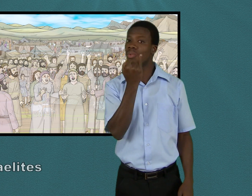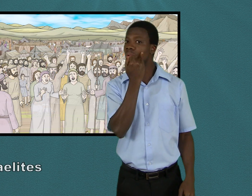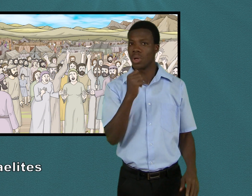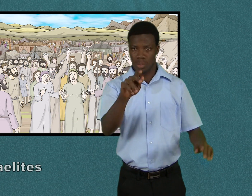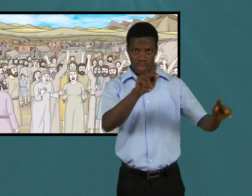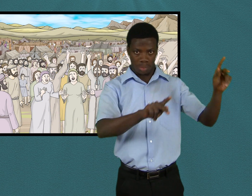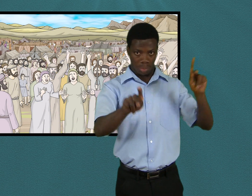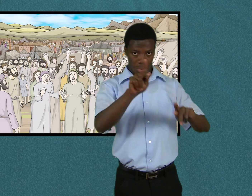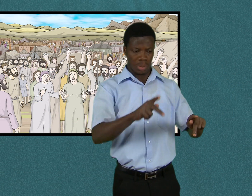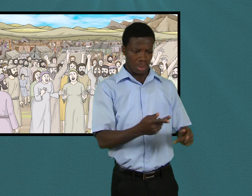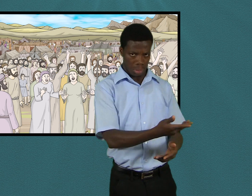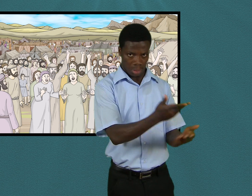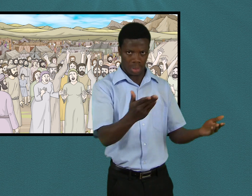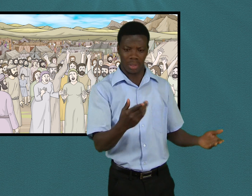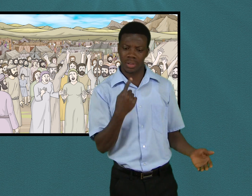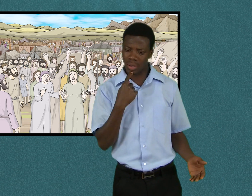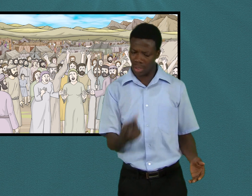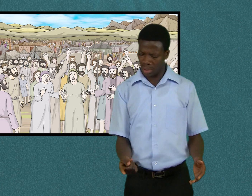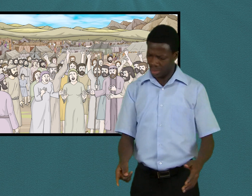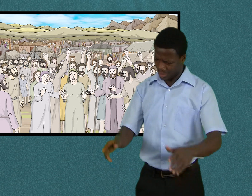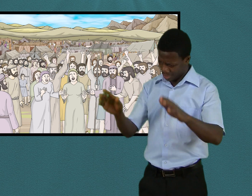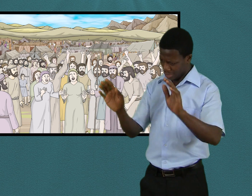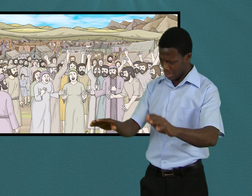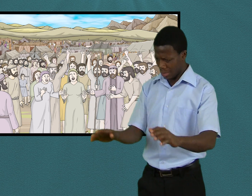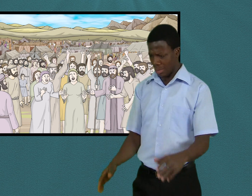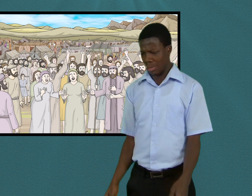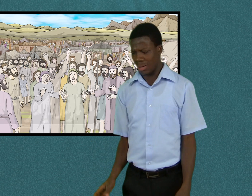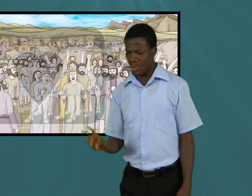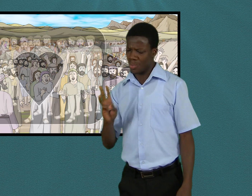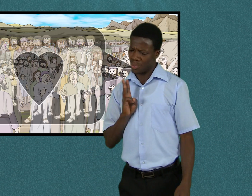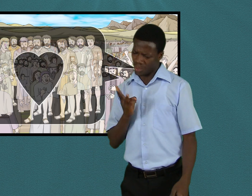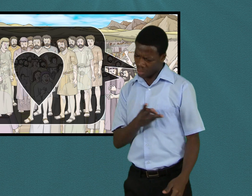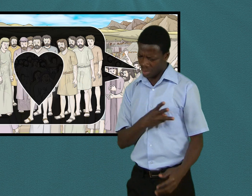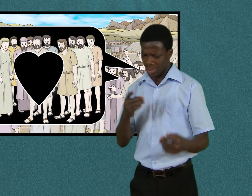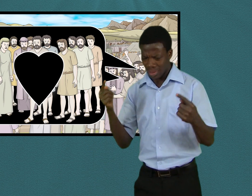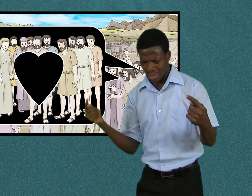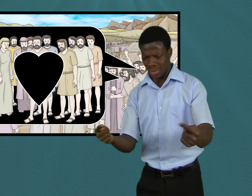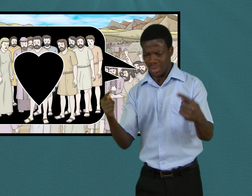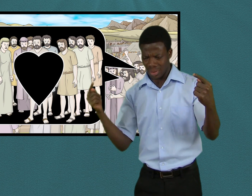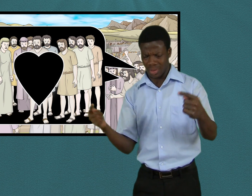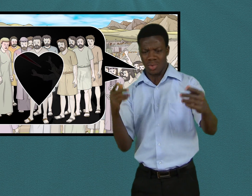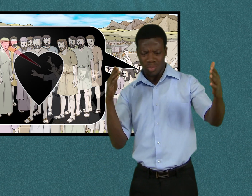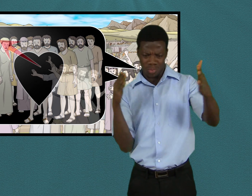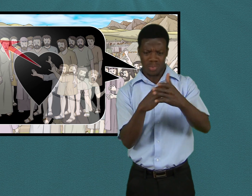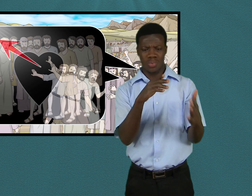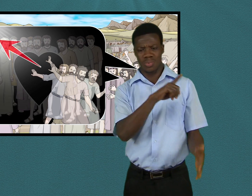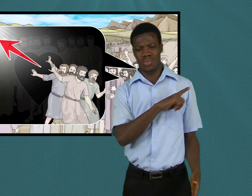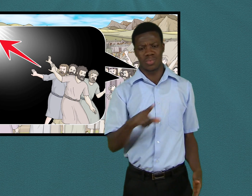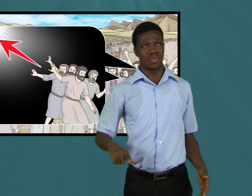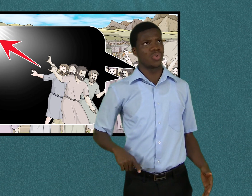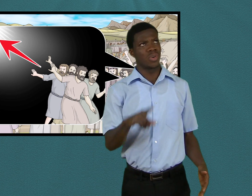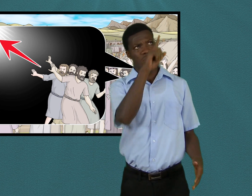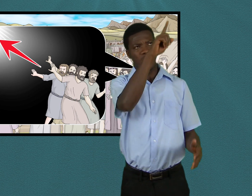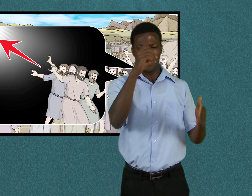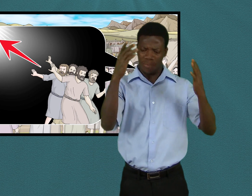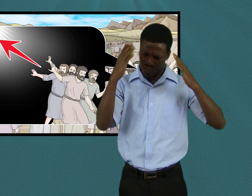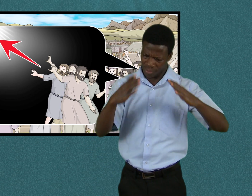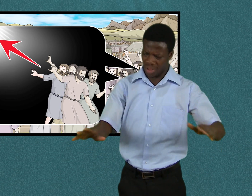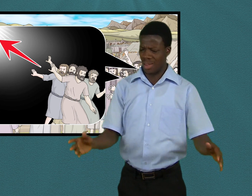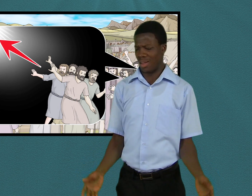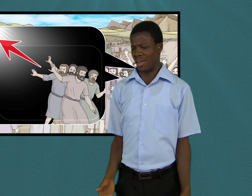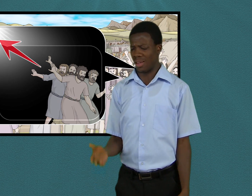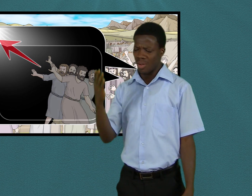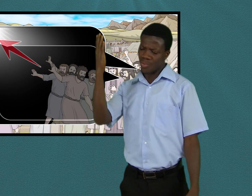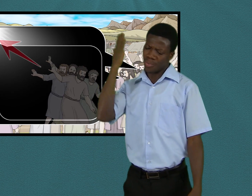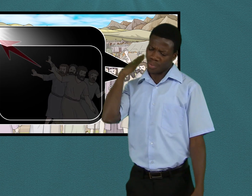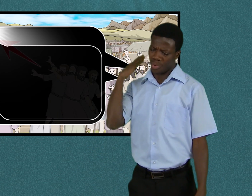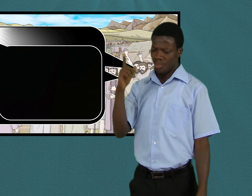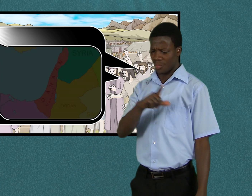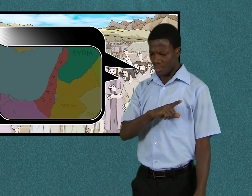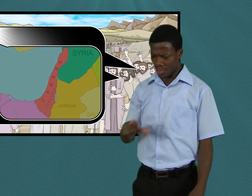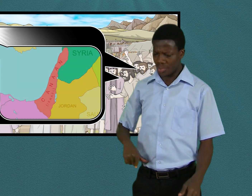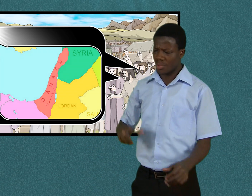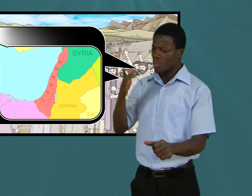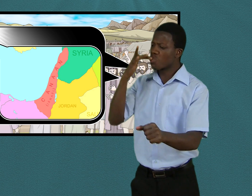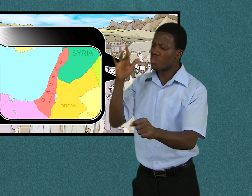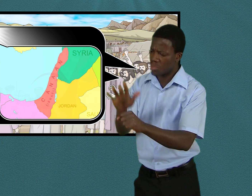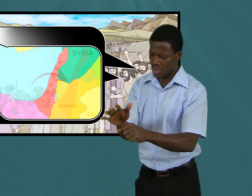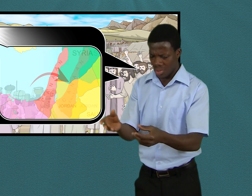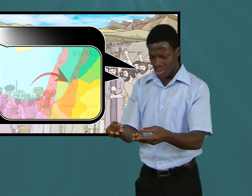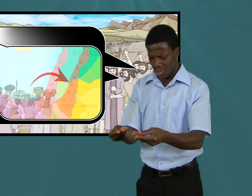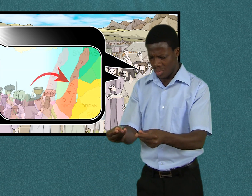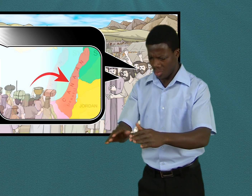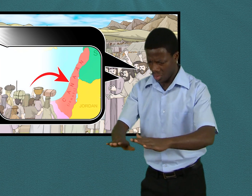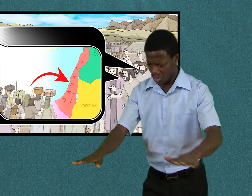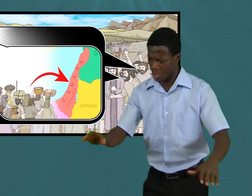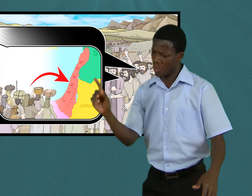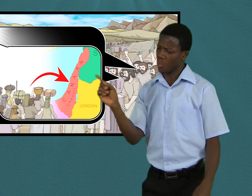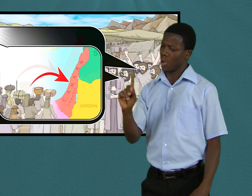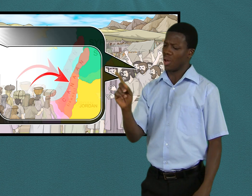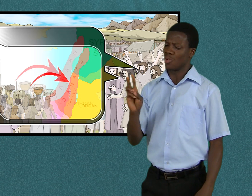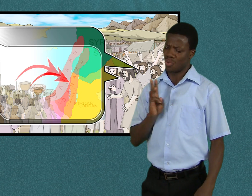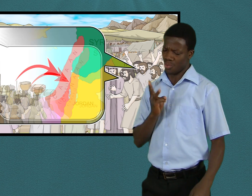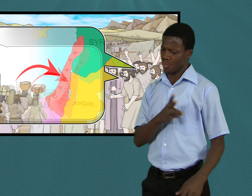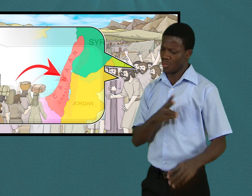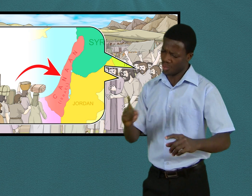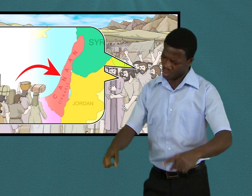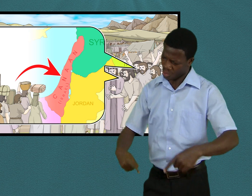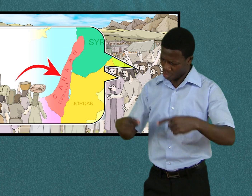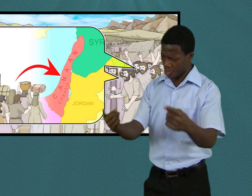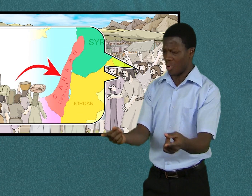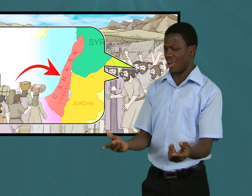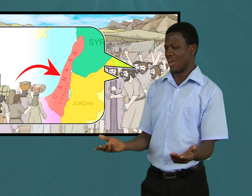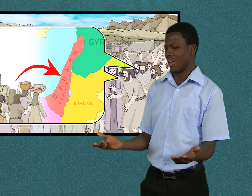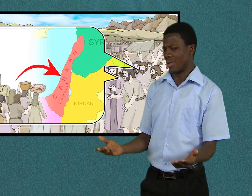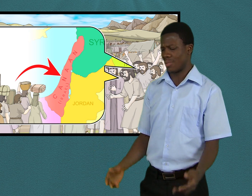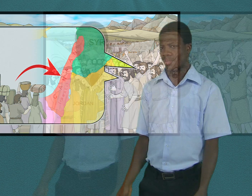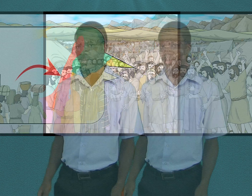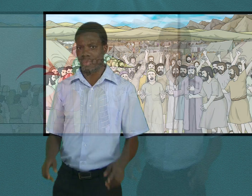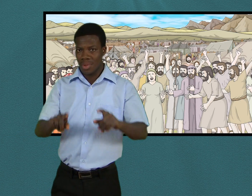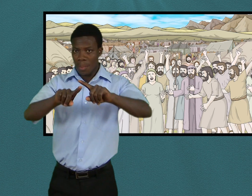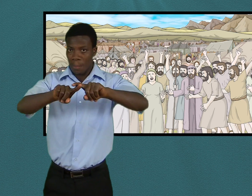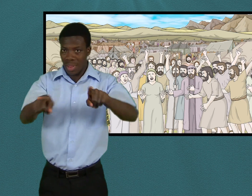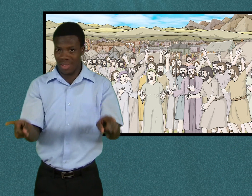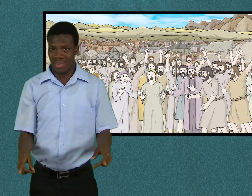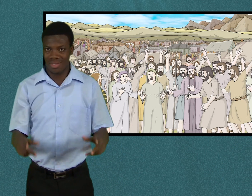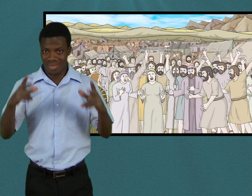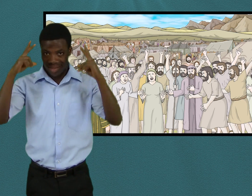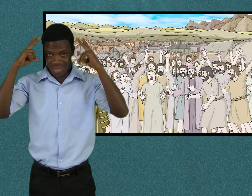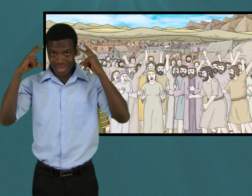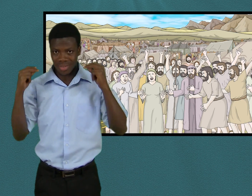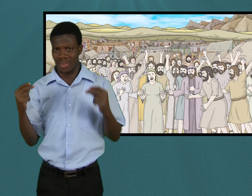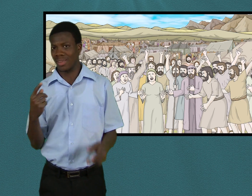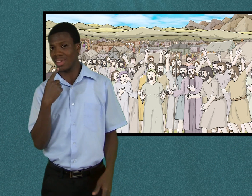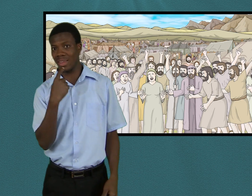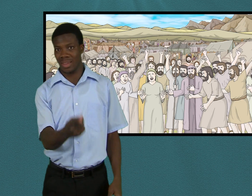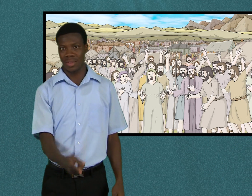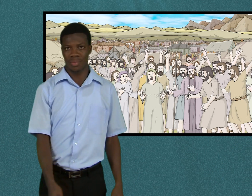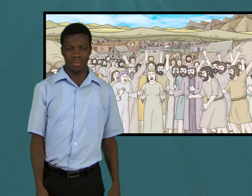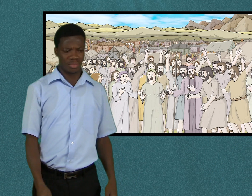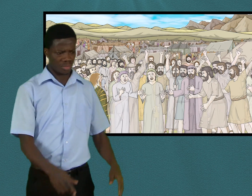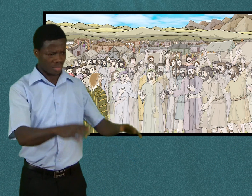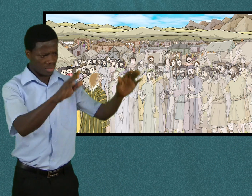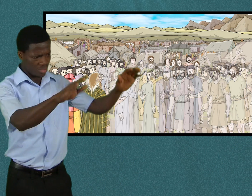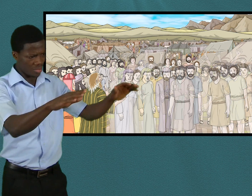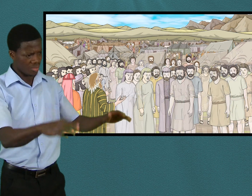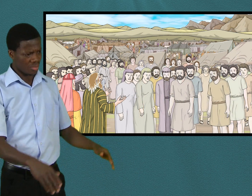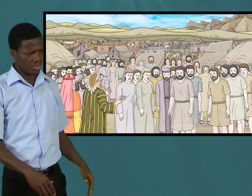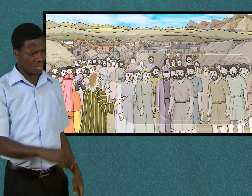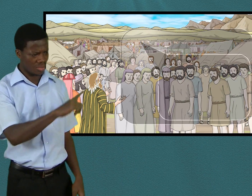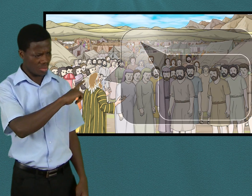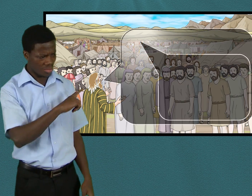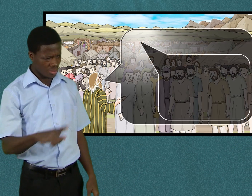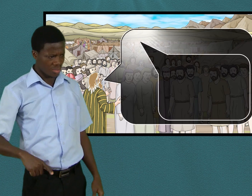“We have indeed sinned,” they said, “but we will go to the place the LORD has promised.”